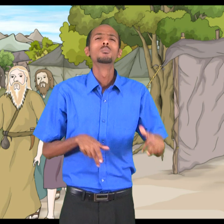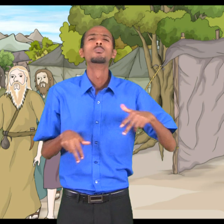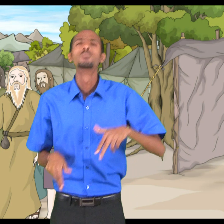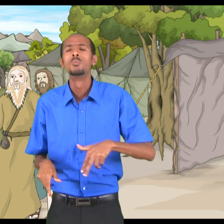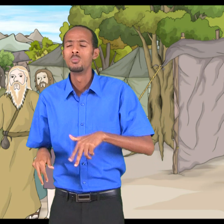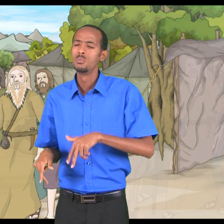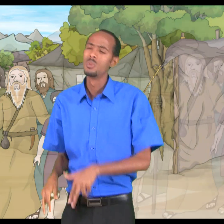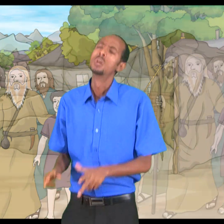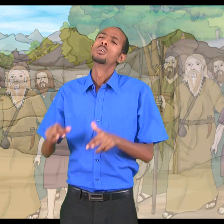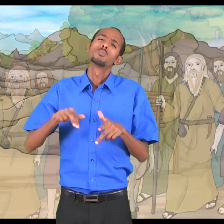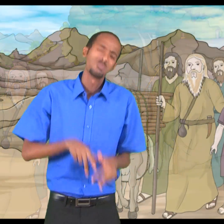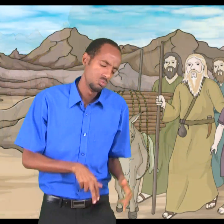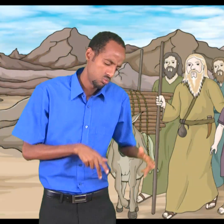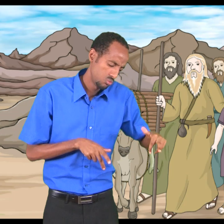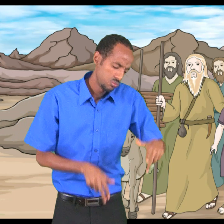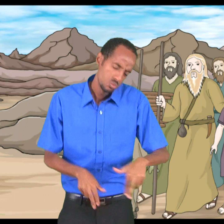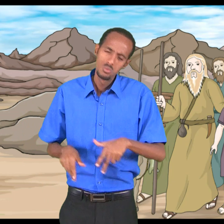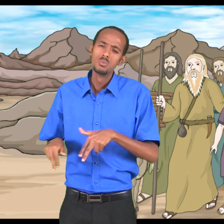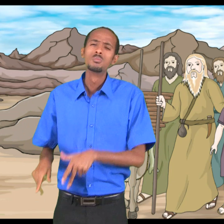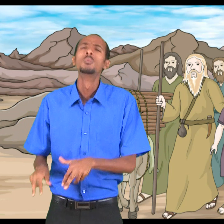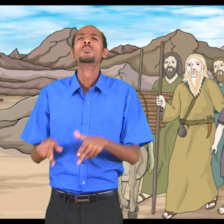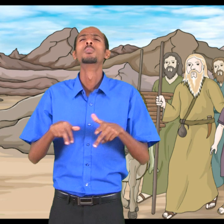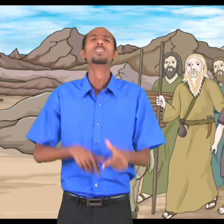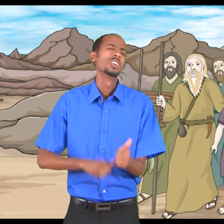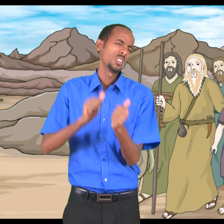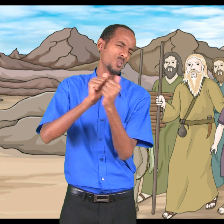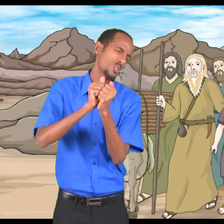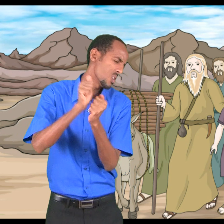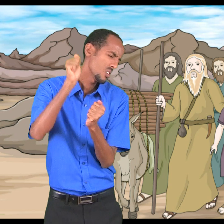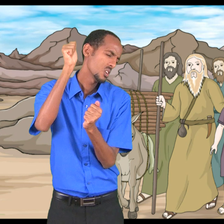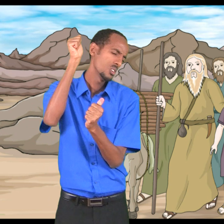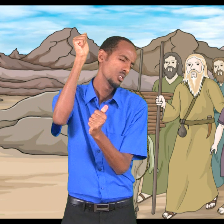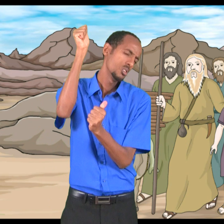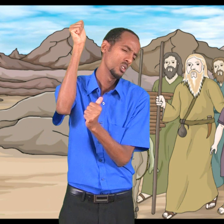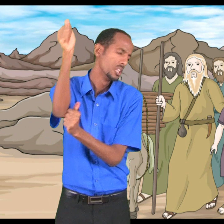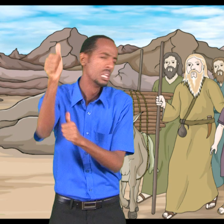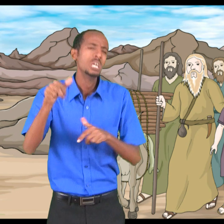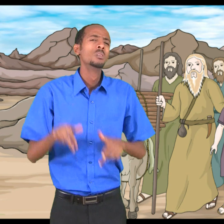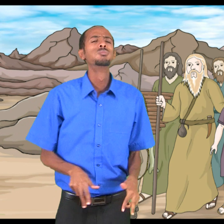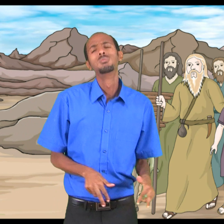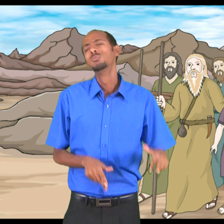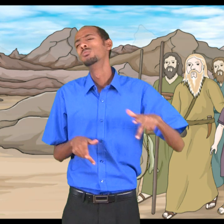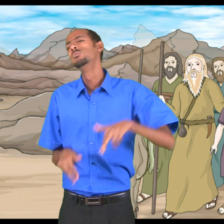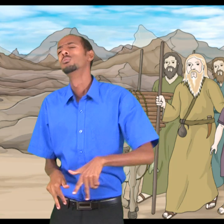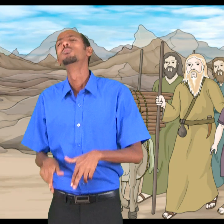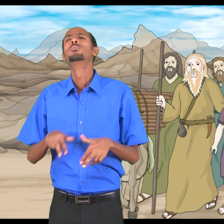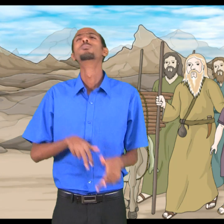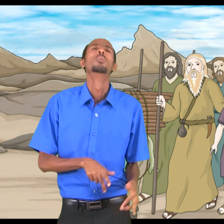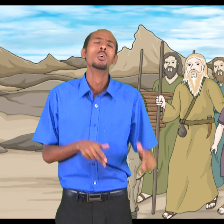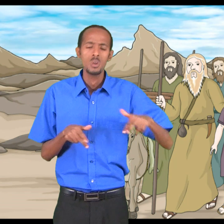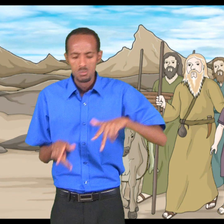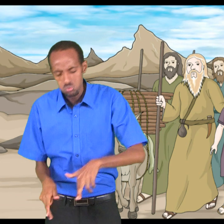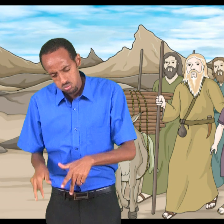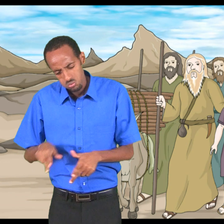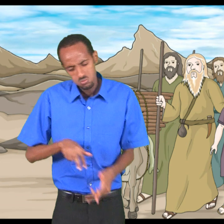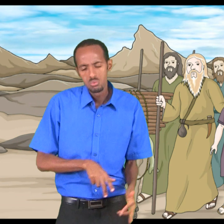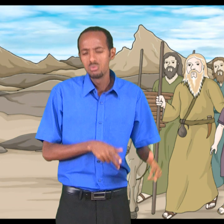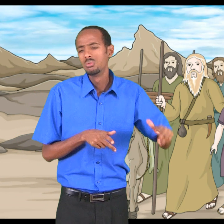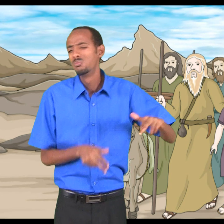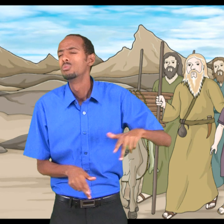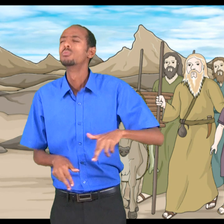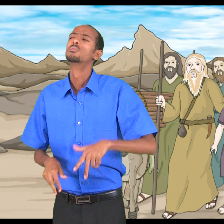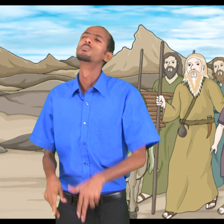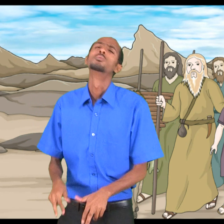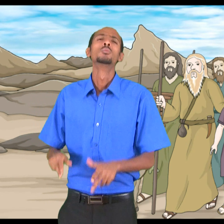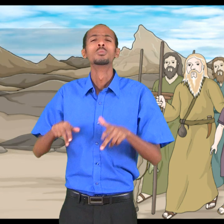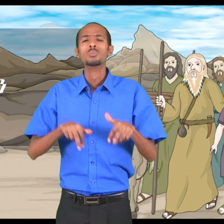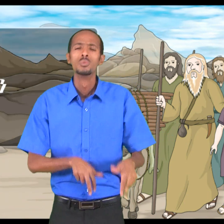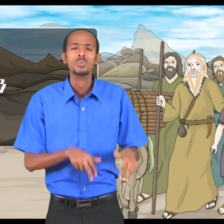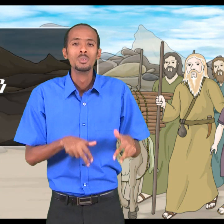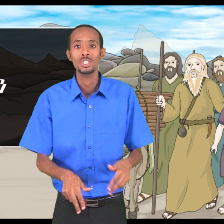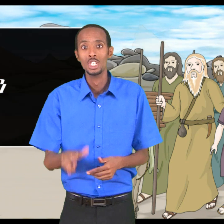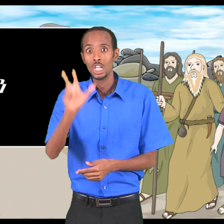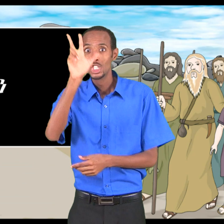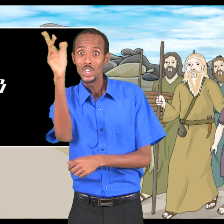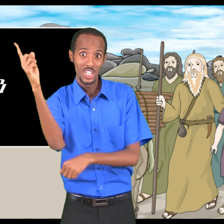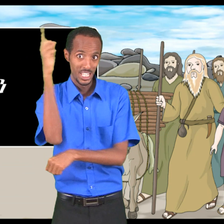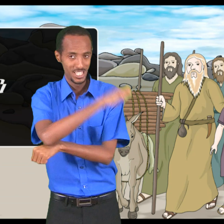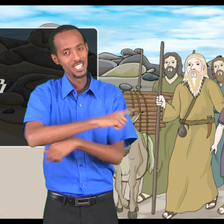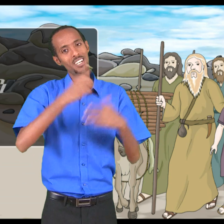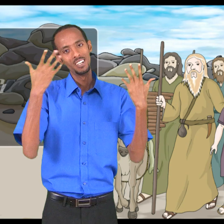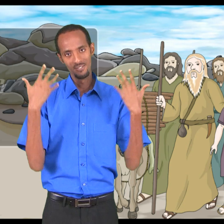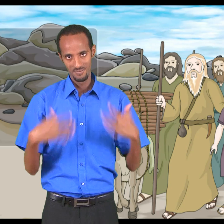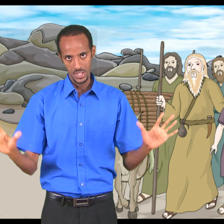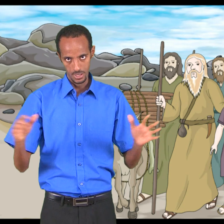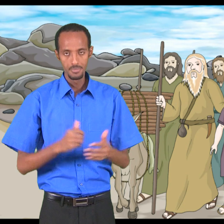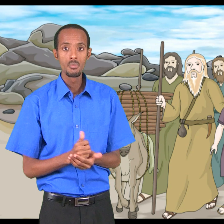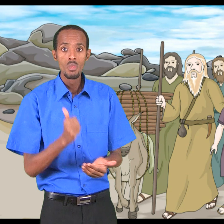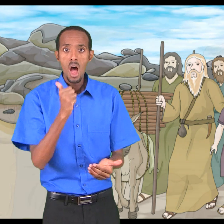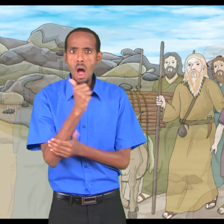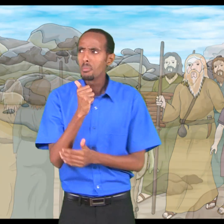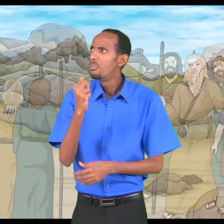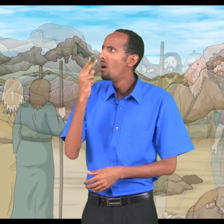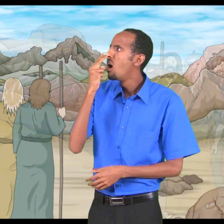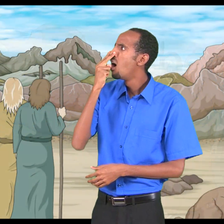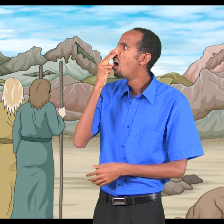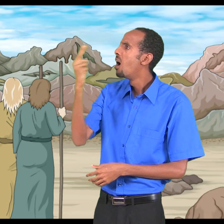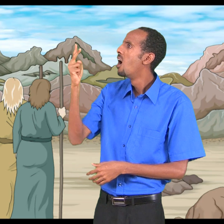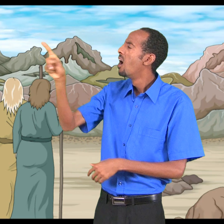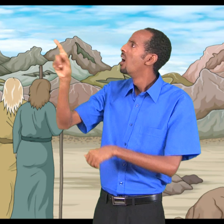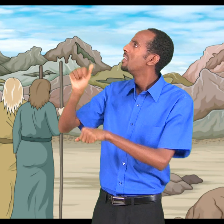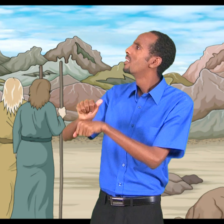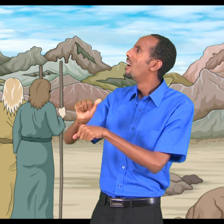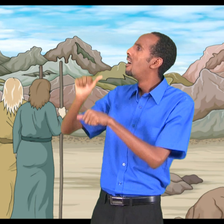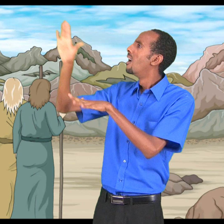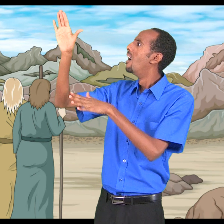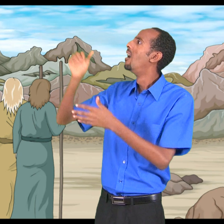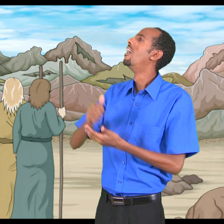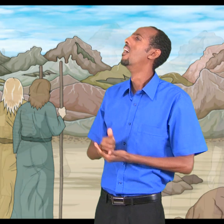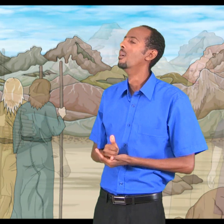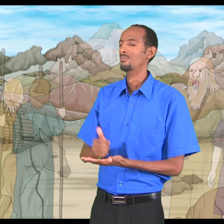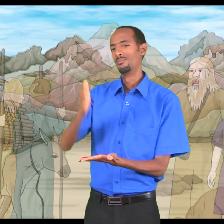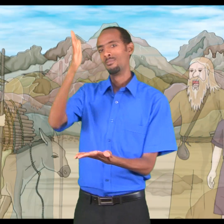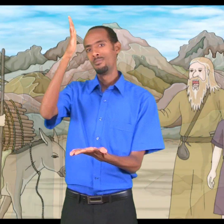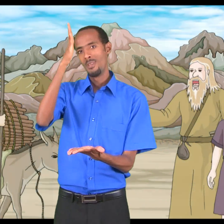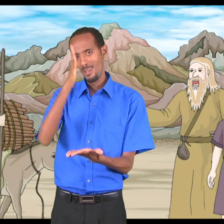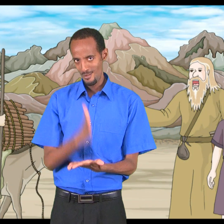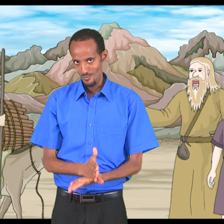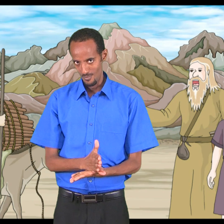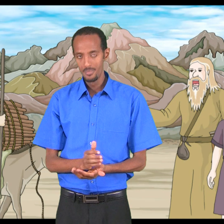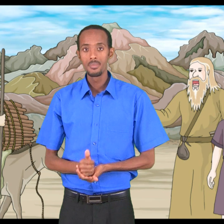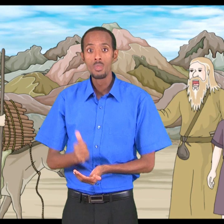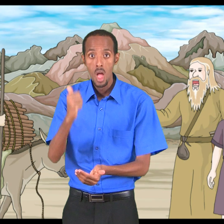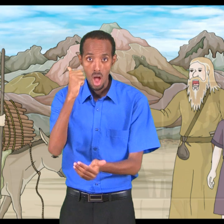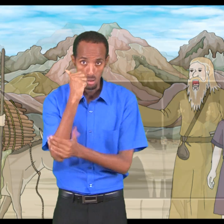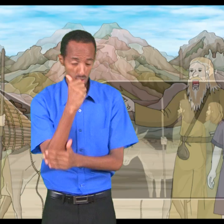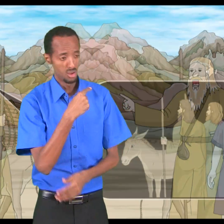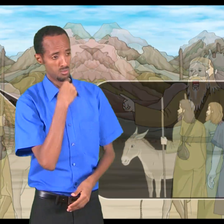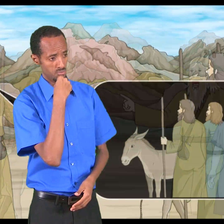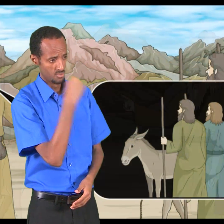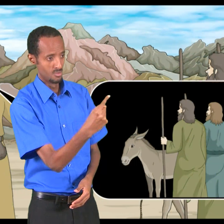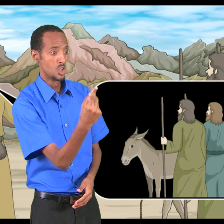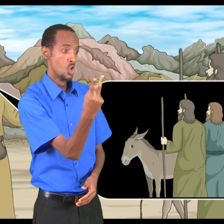On the third day Abraham looked up and saw the place in the distance.